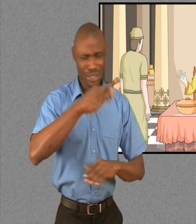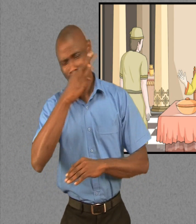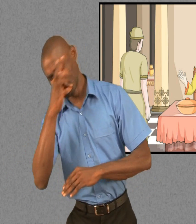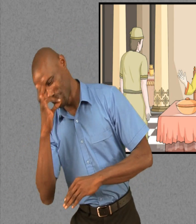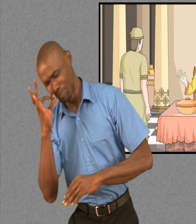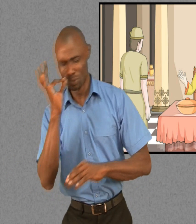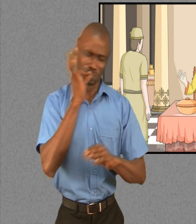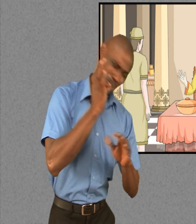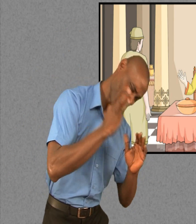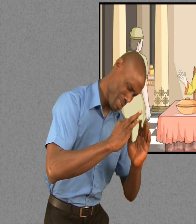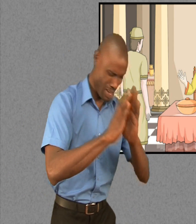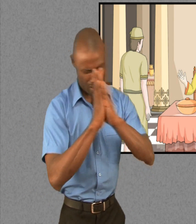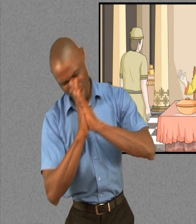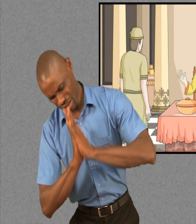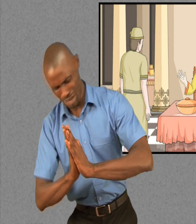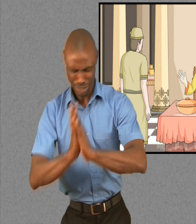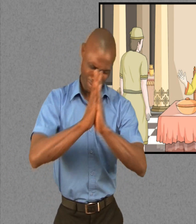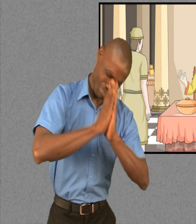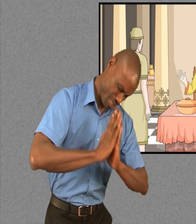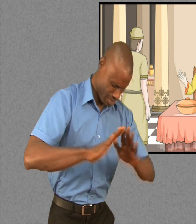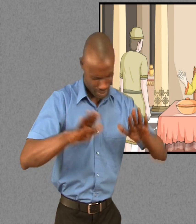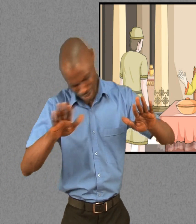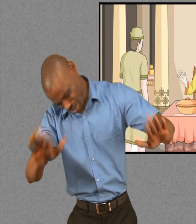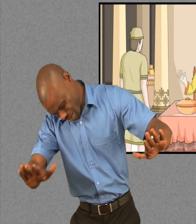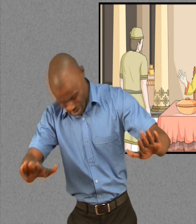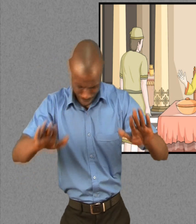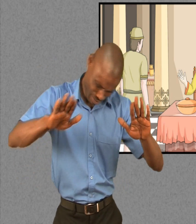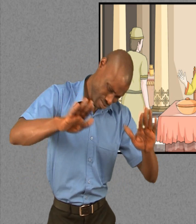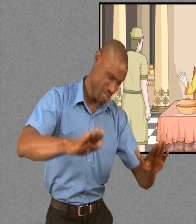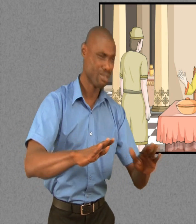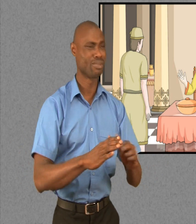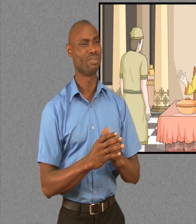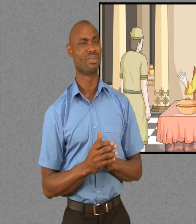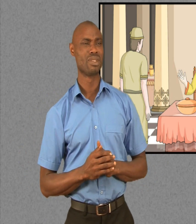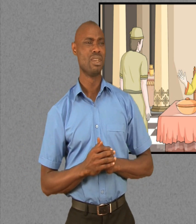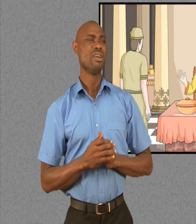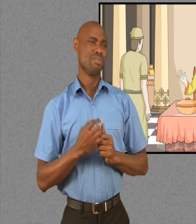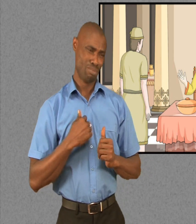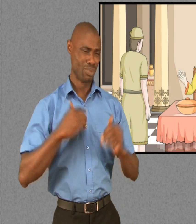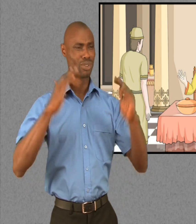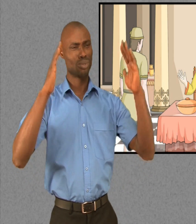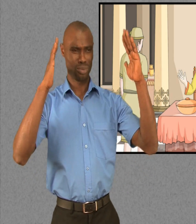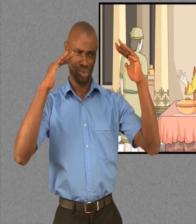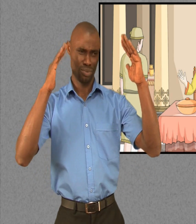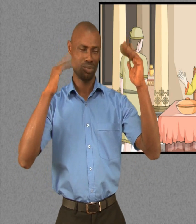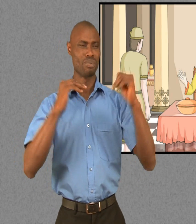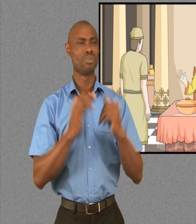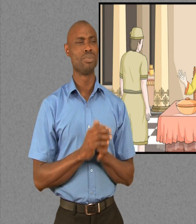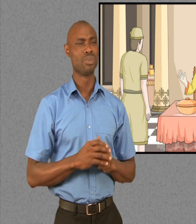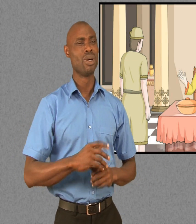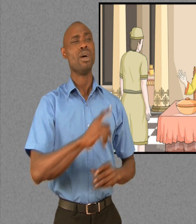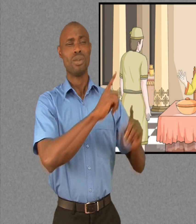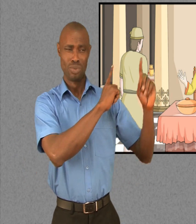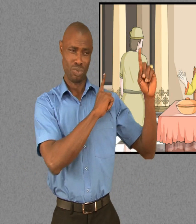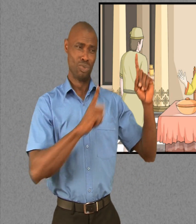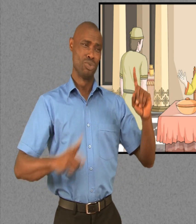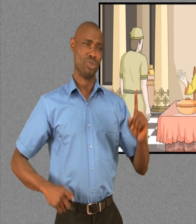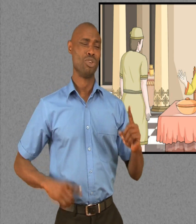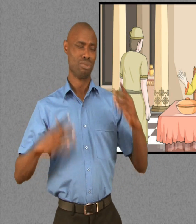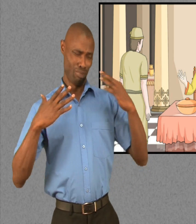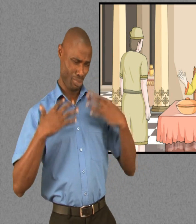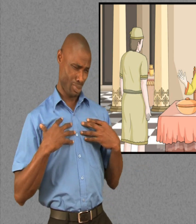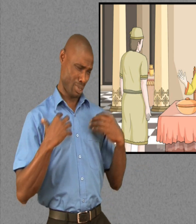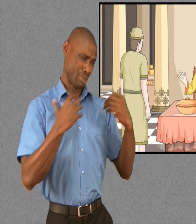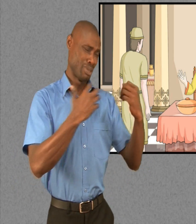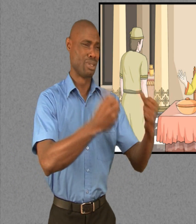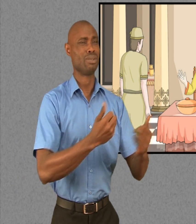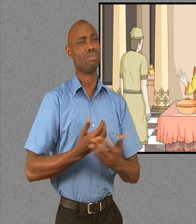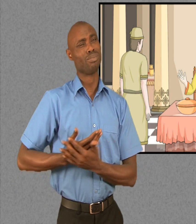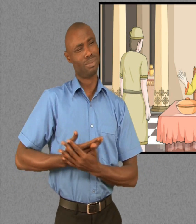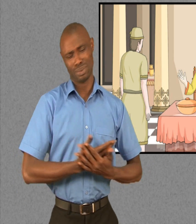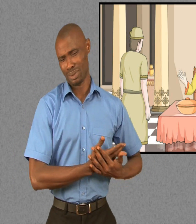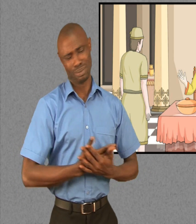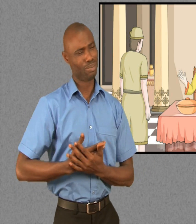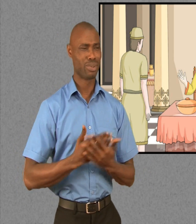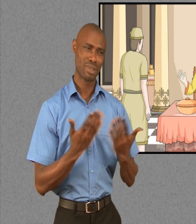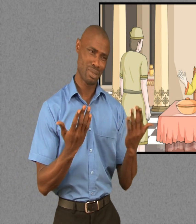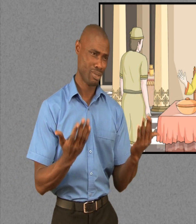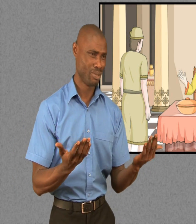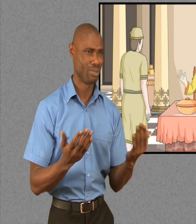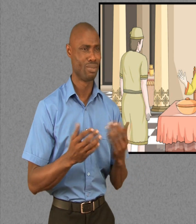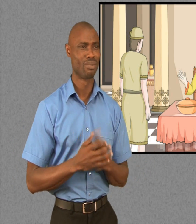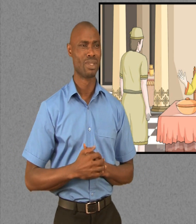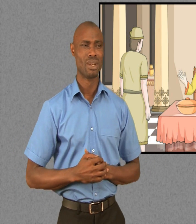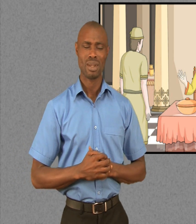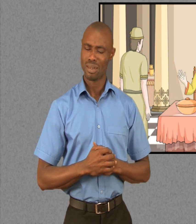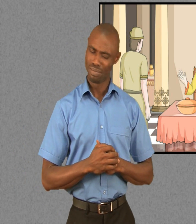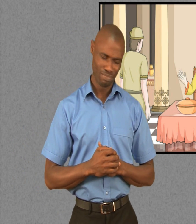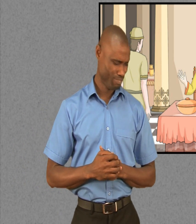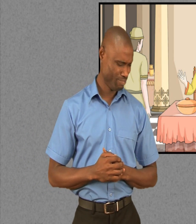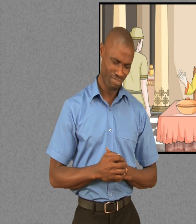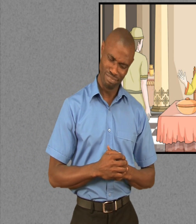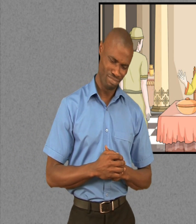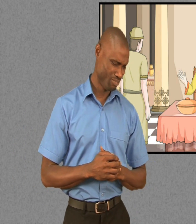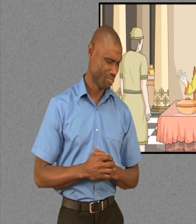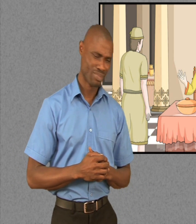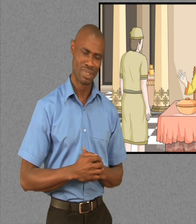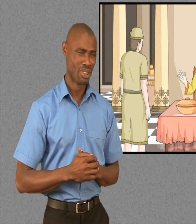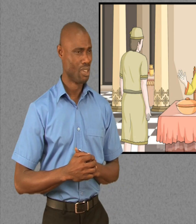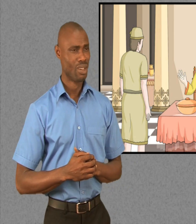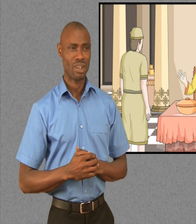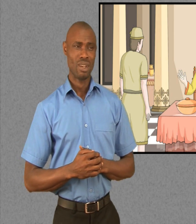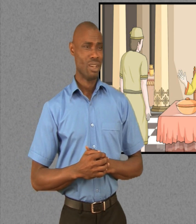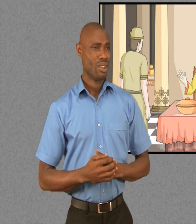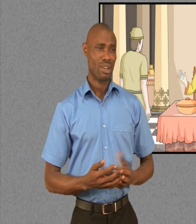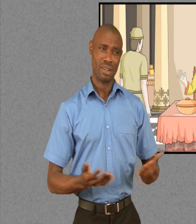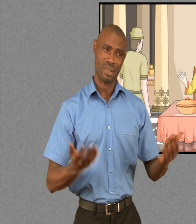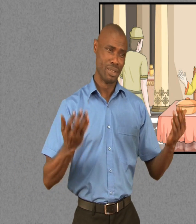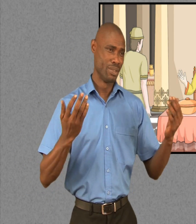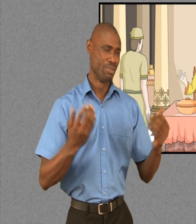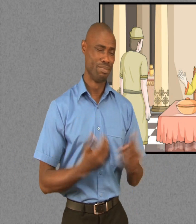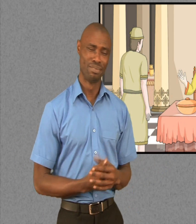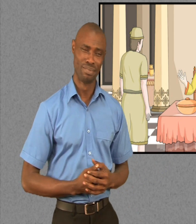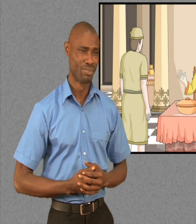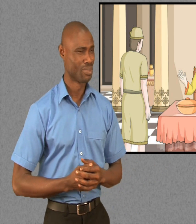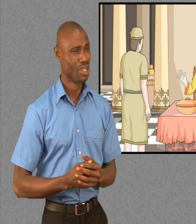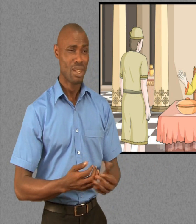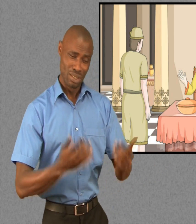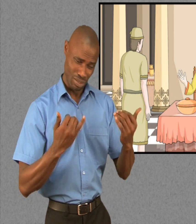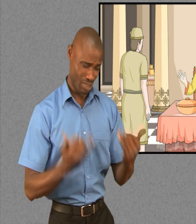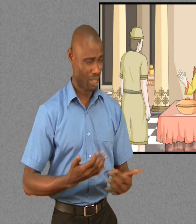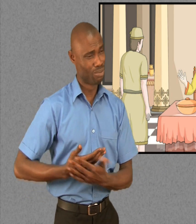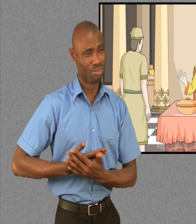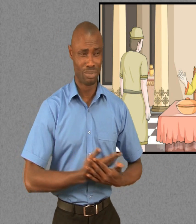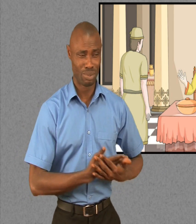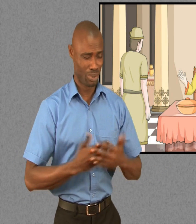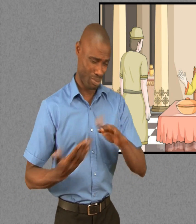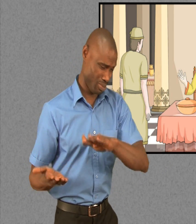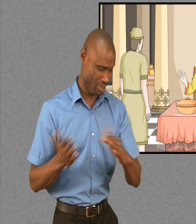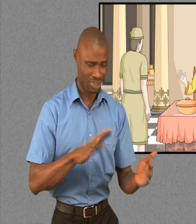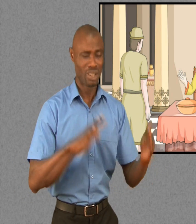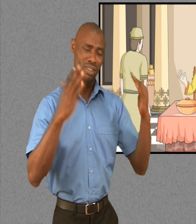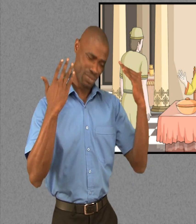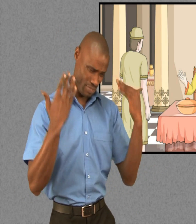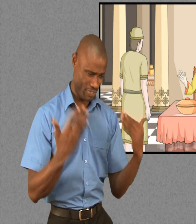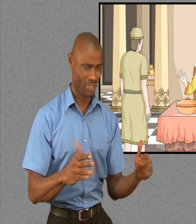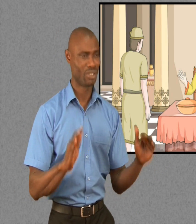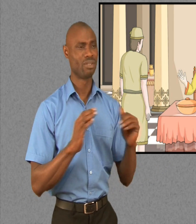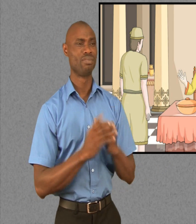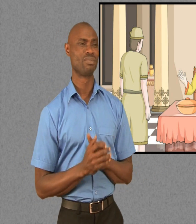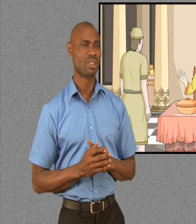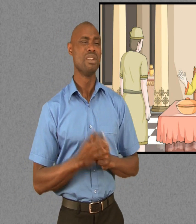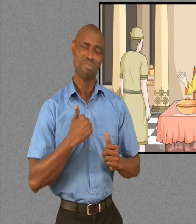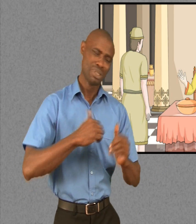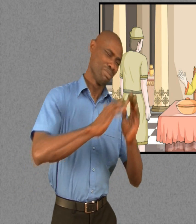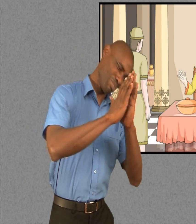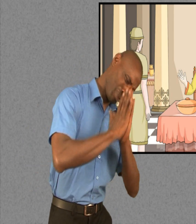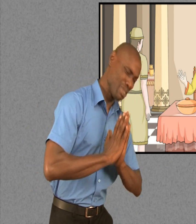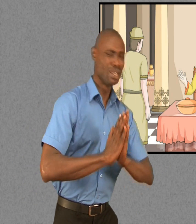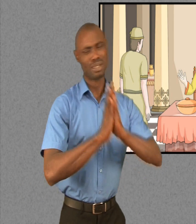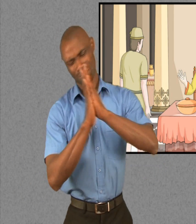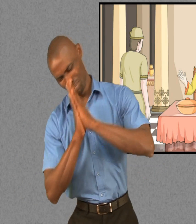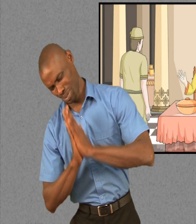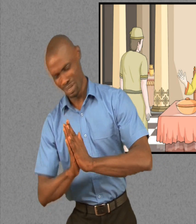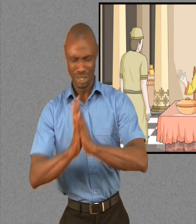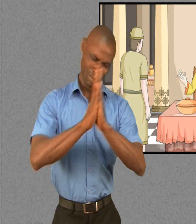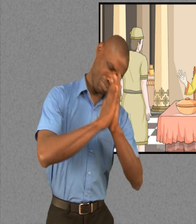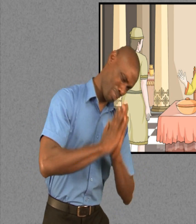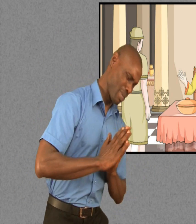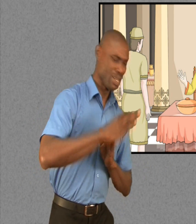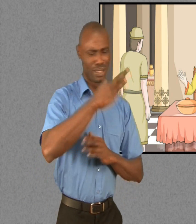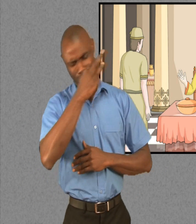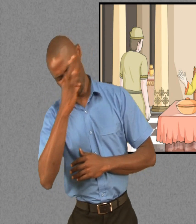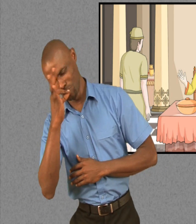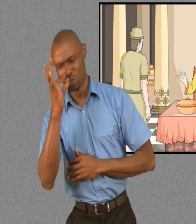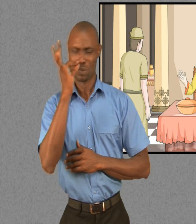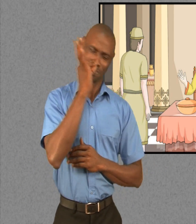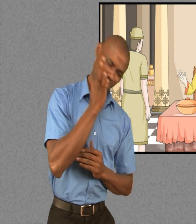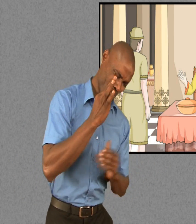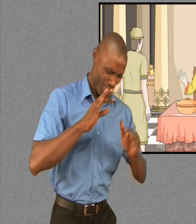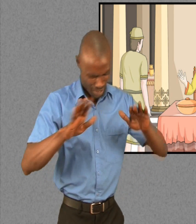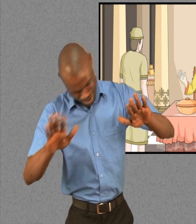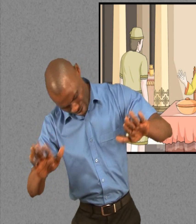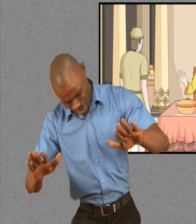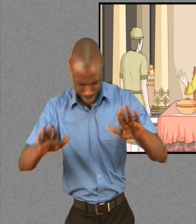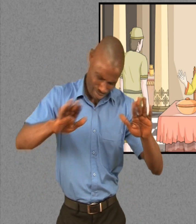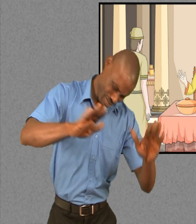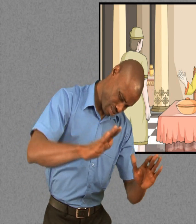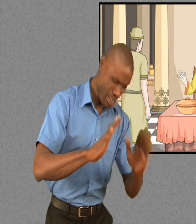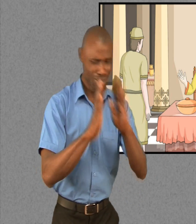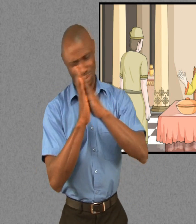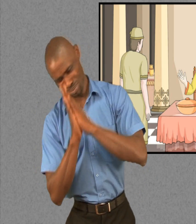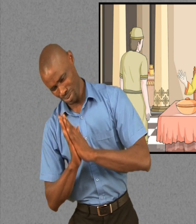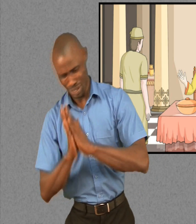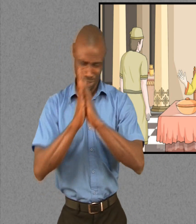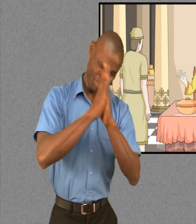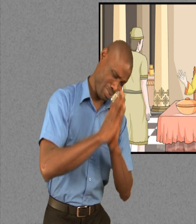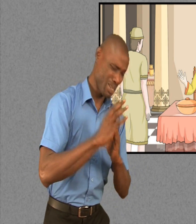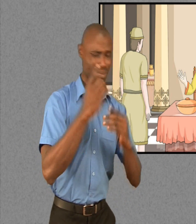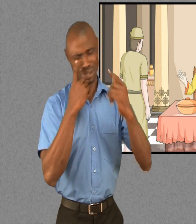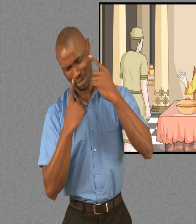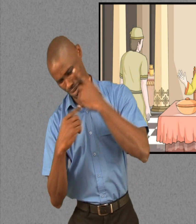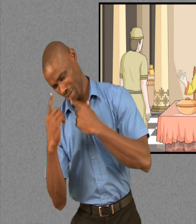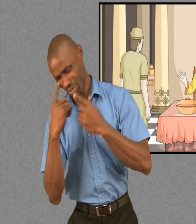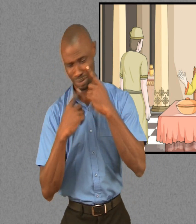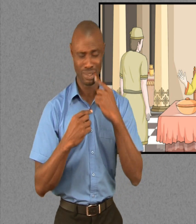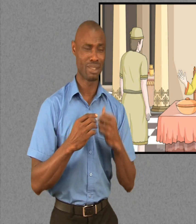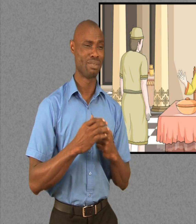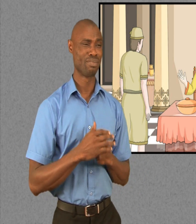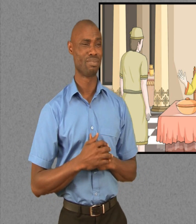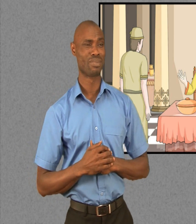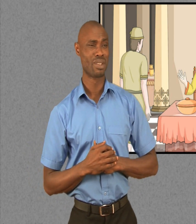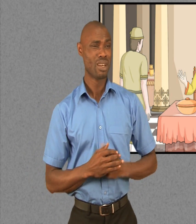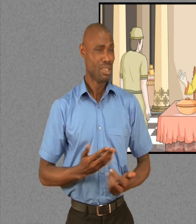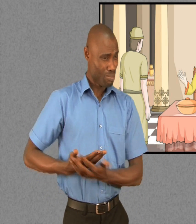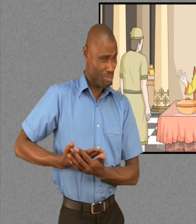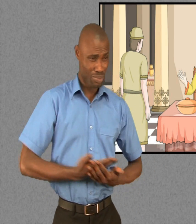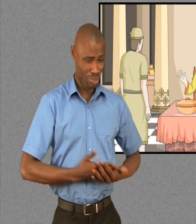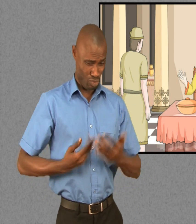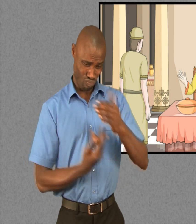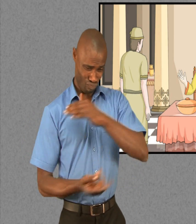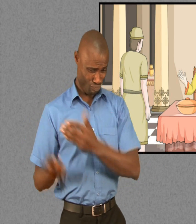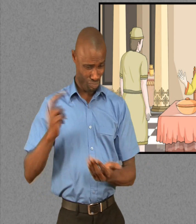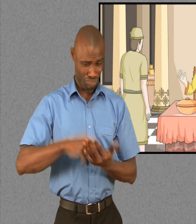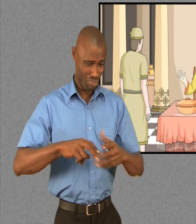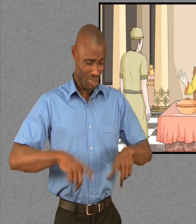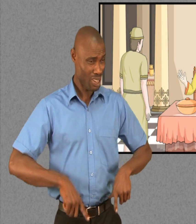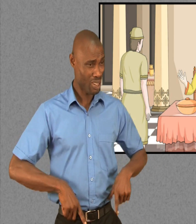The LORD may be gracious to me and let him live.’ But now that he is dead, why should I fast?